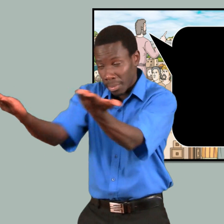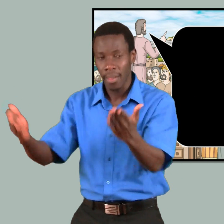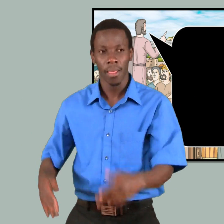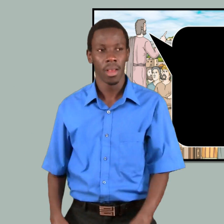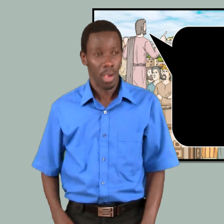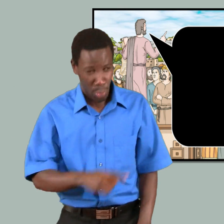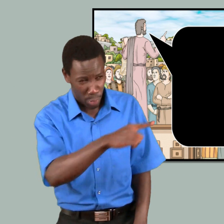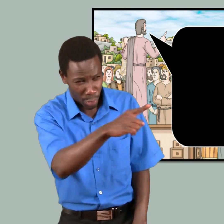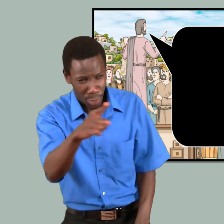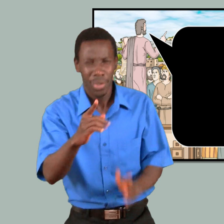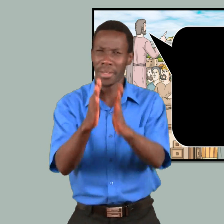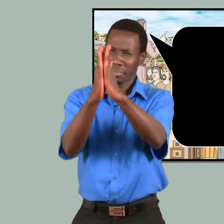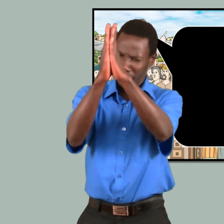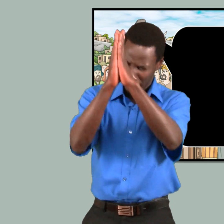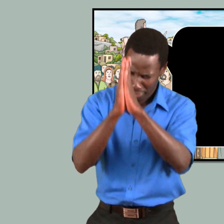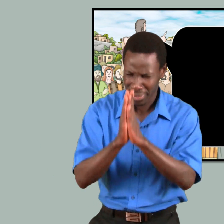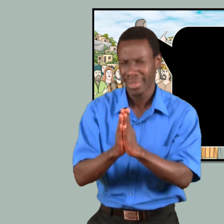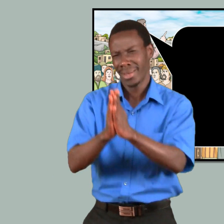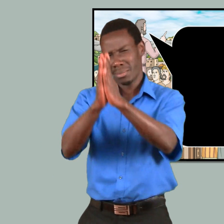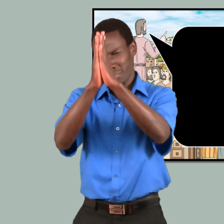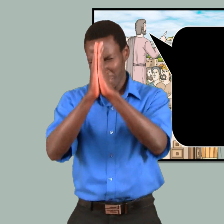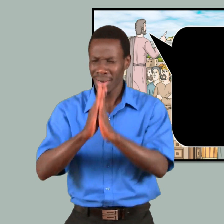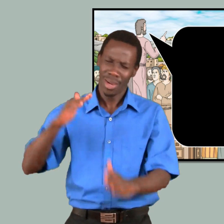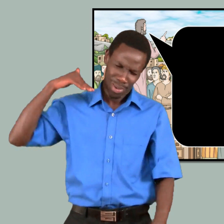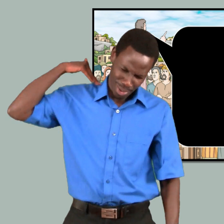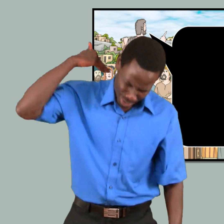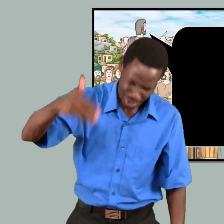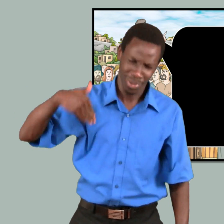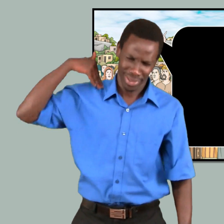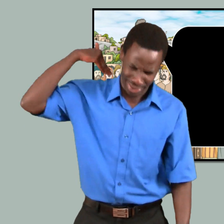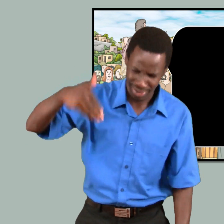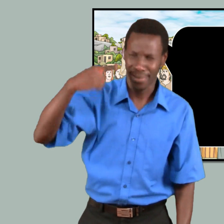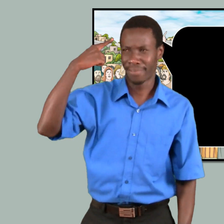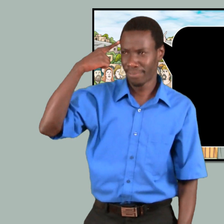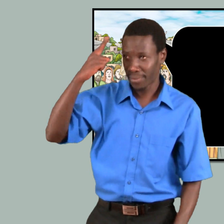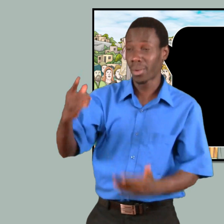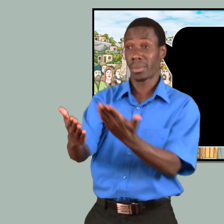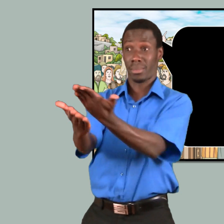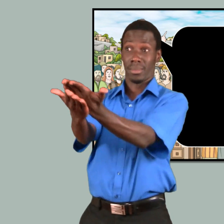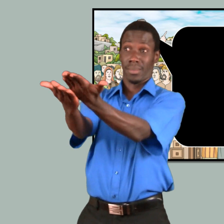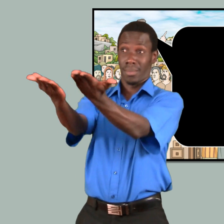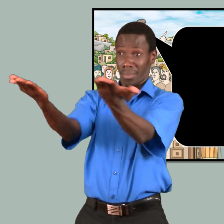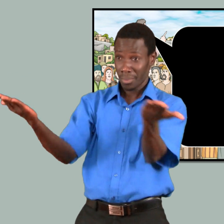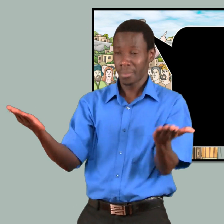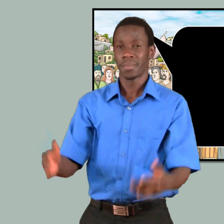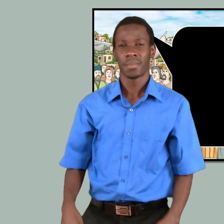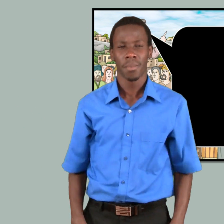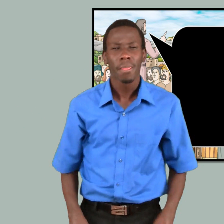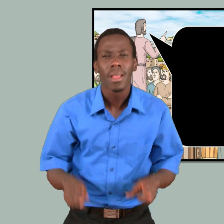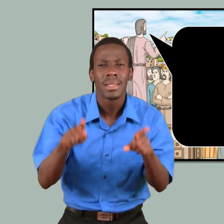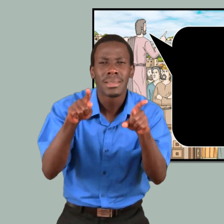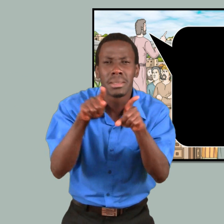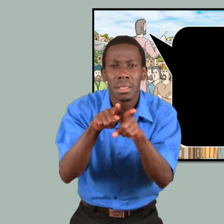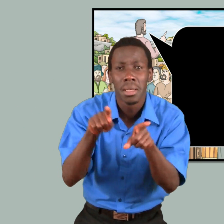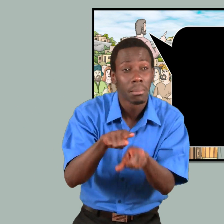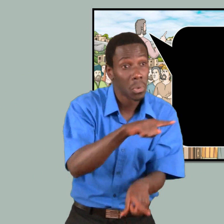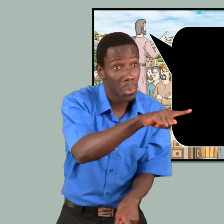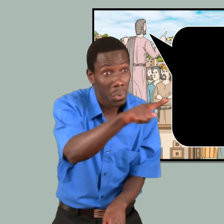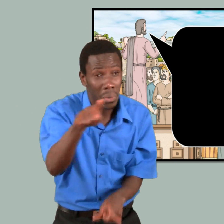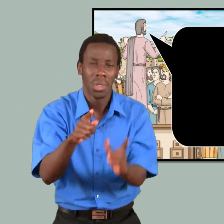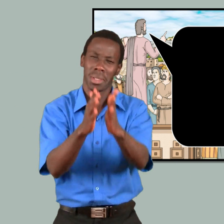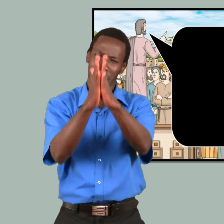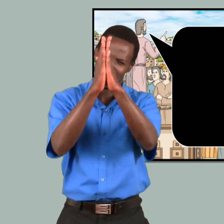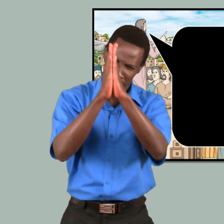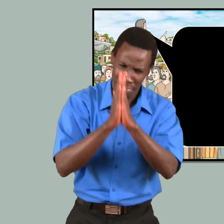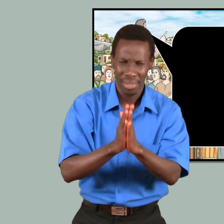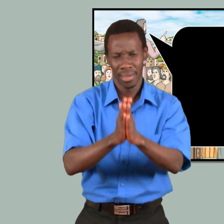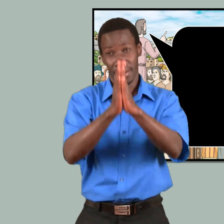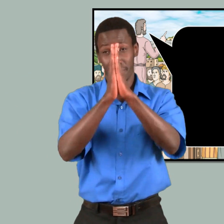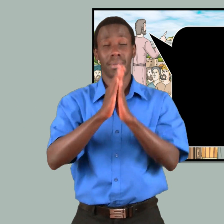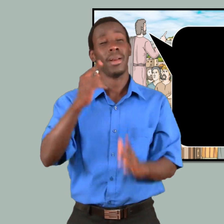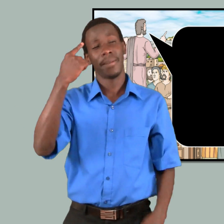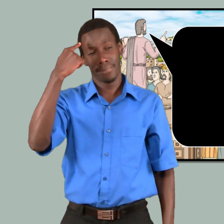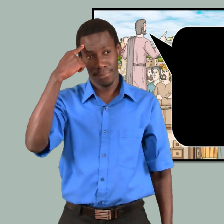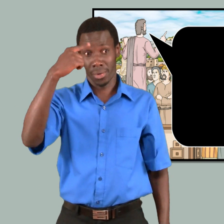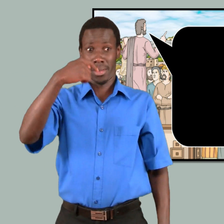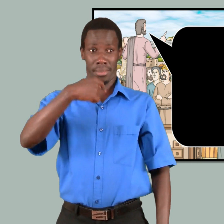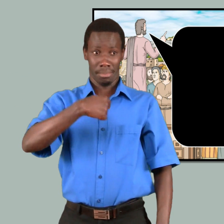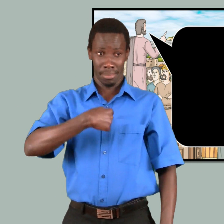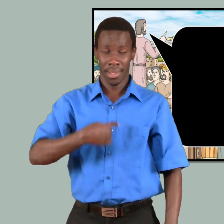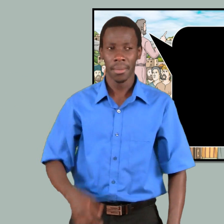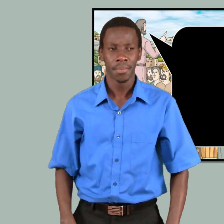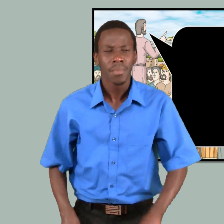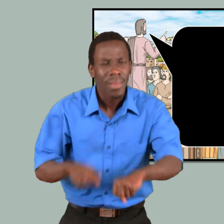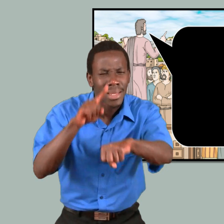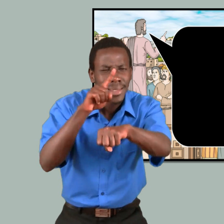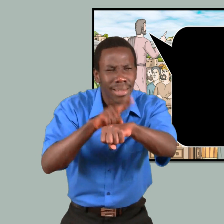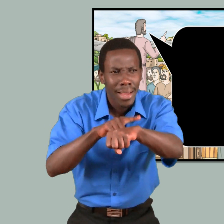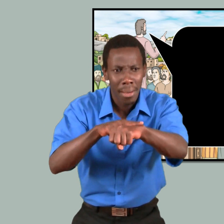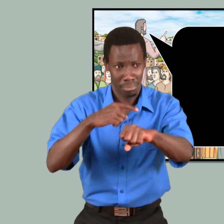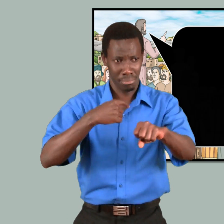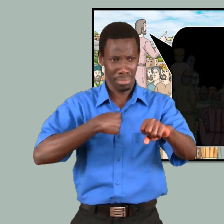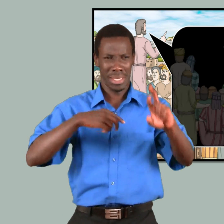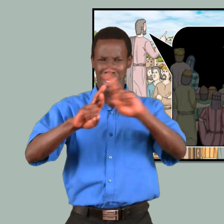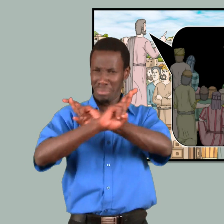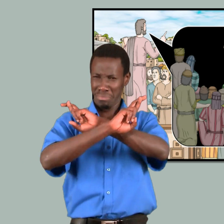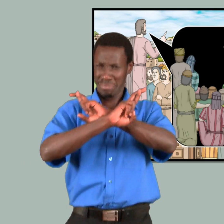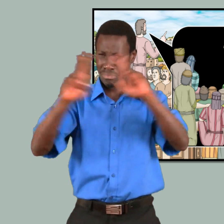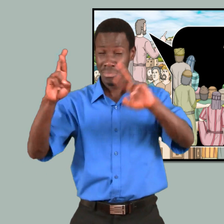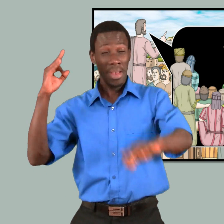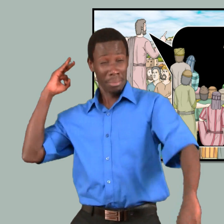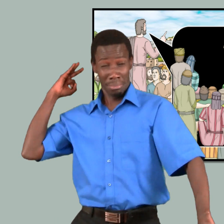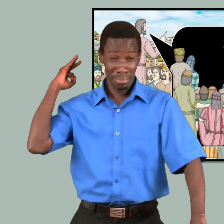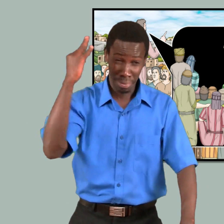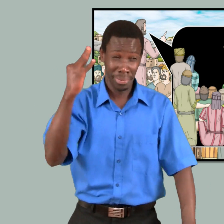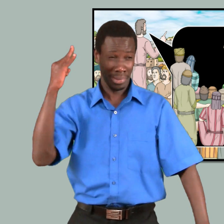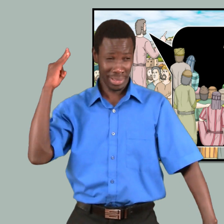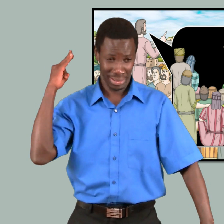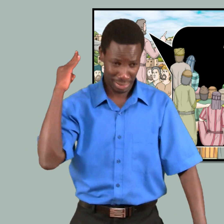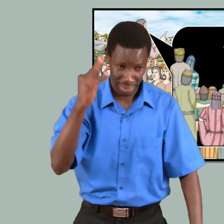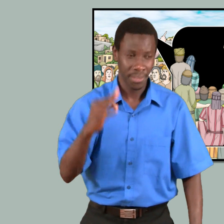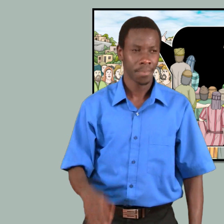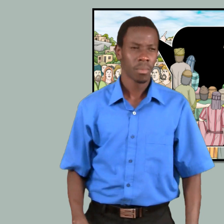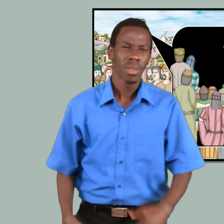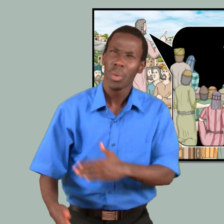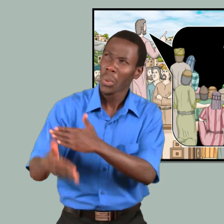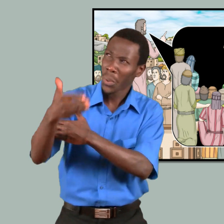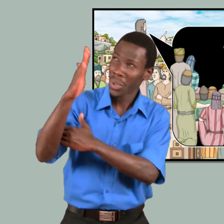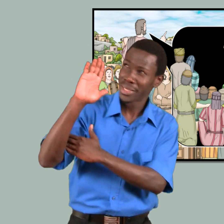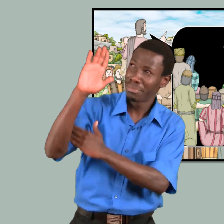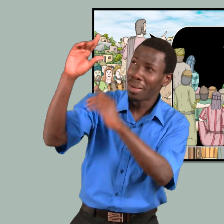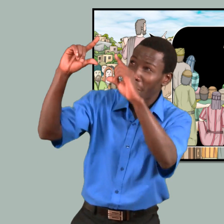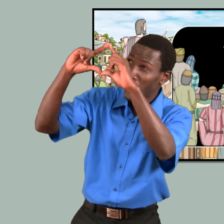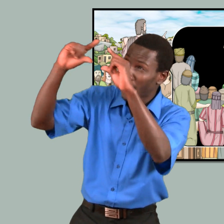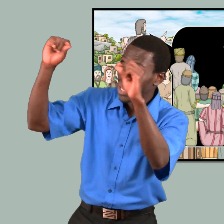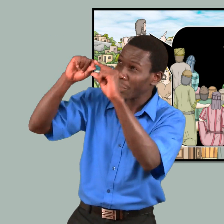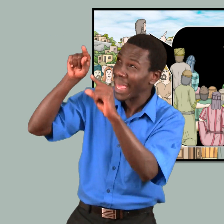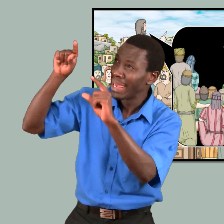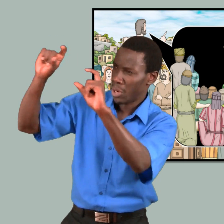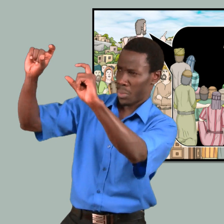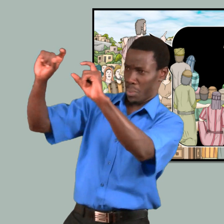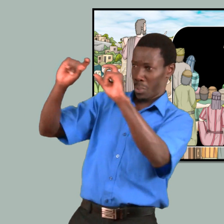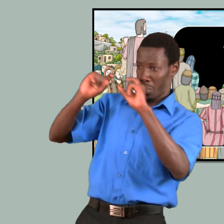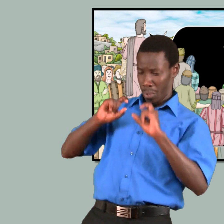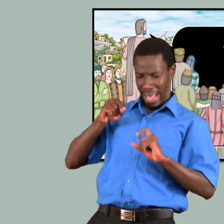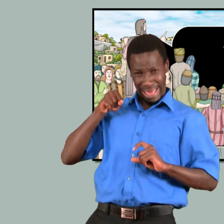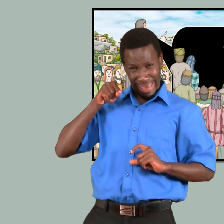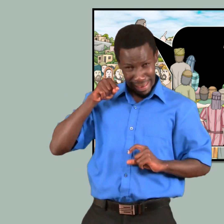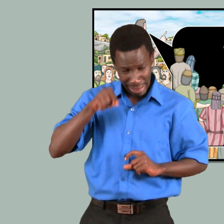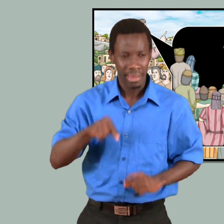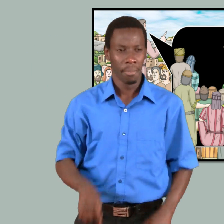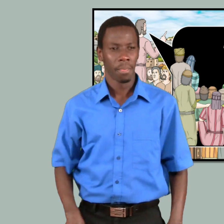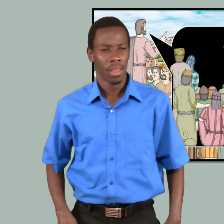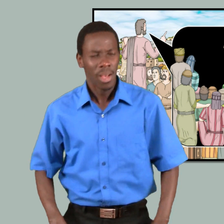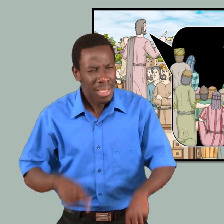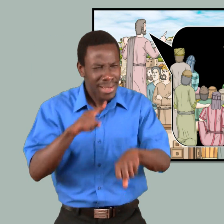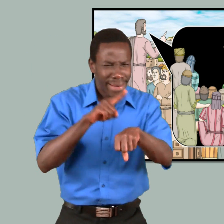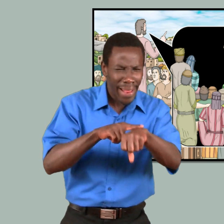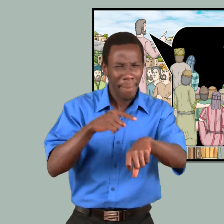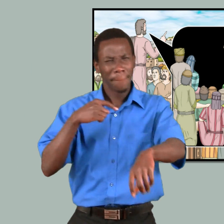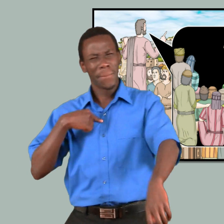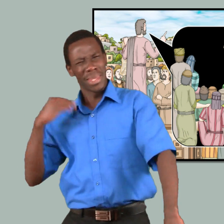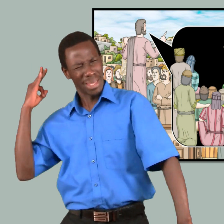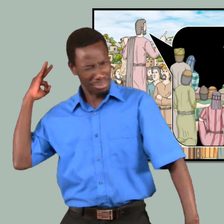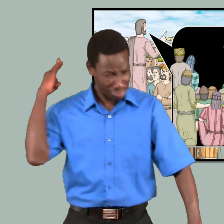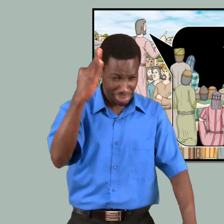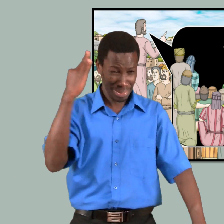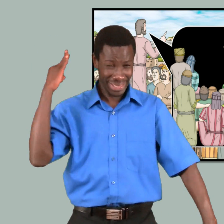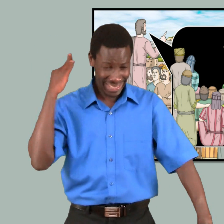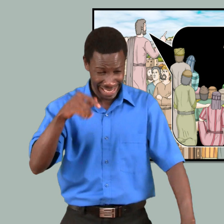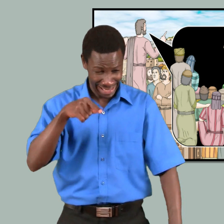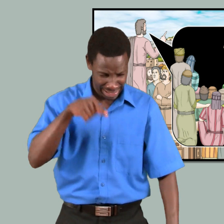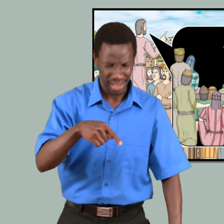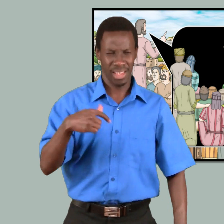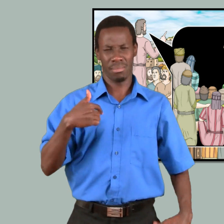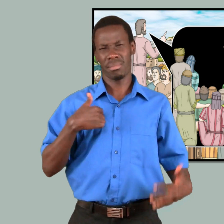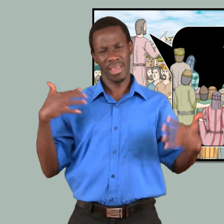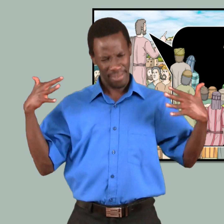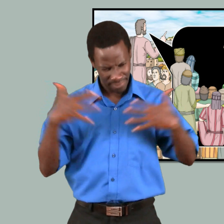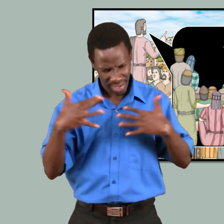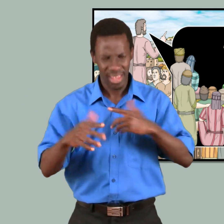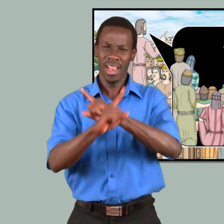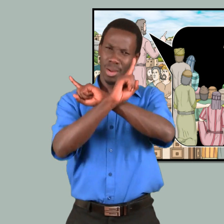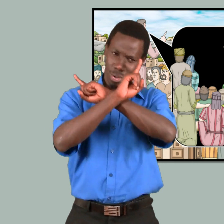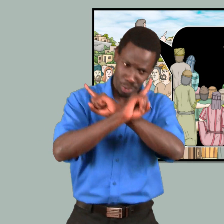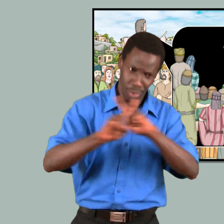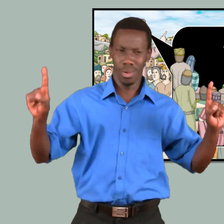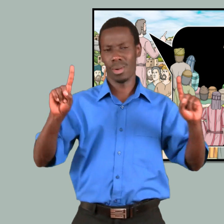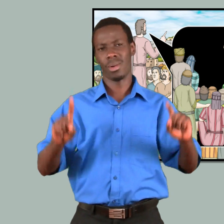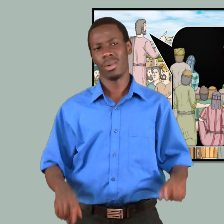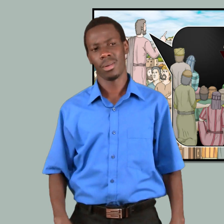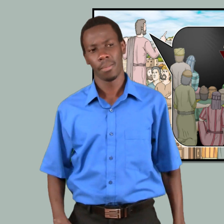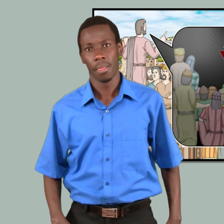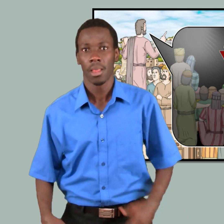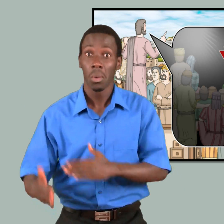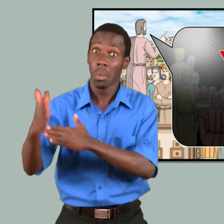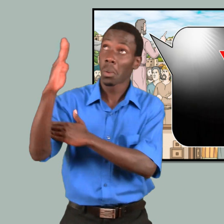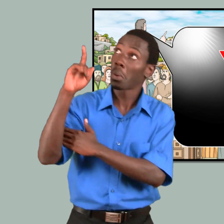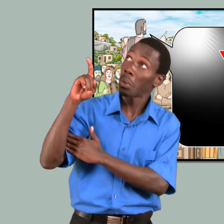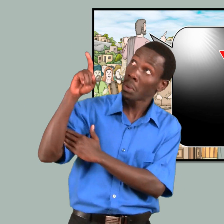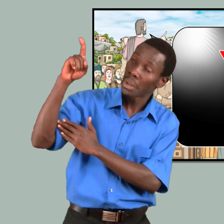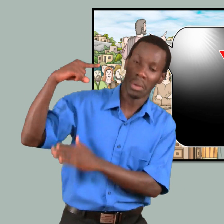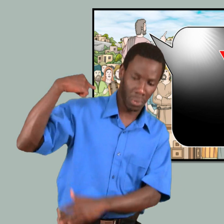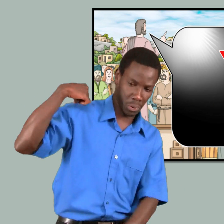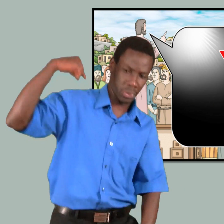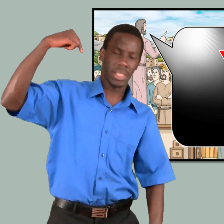To this end, stay alert with all perseverance in your prayers for all the saints.